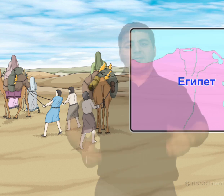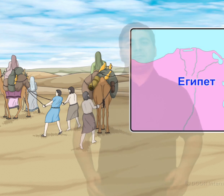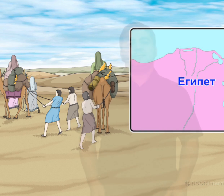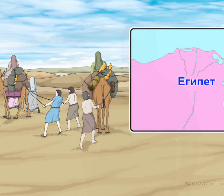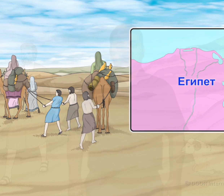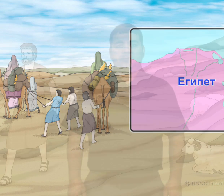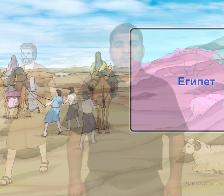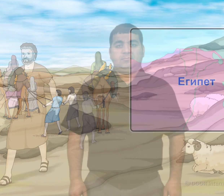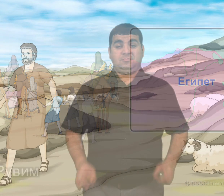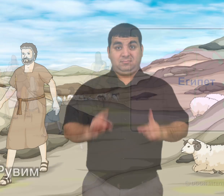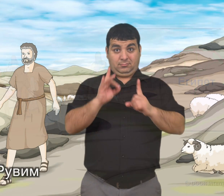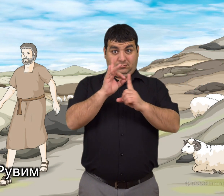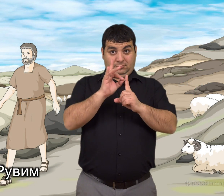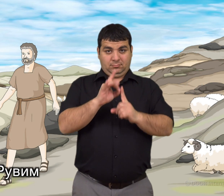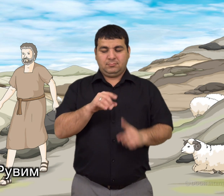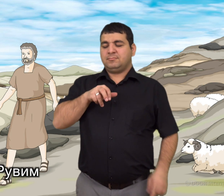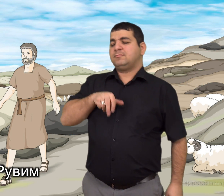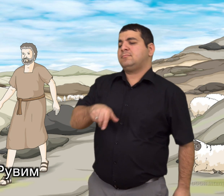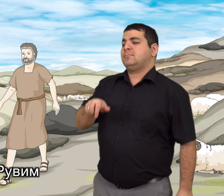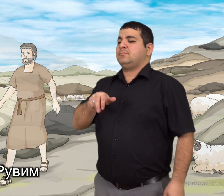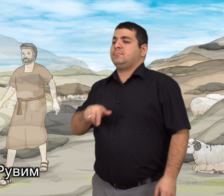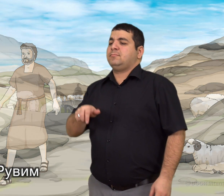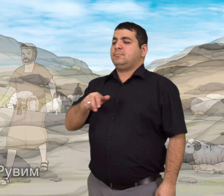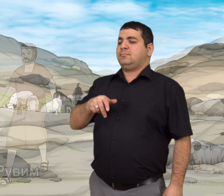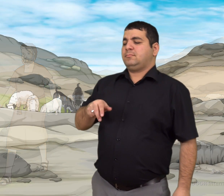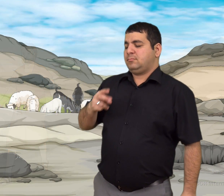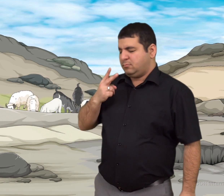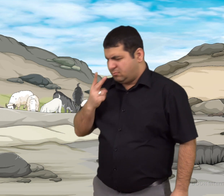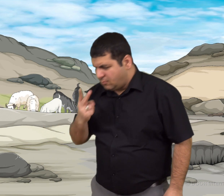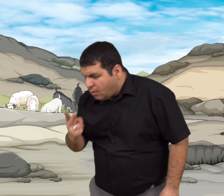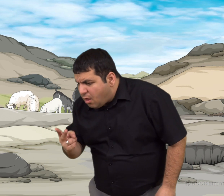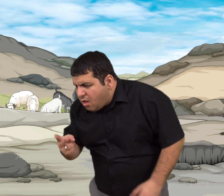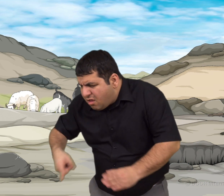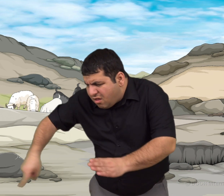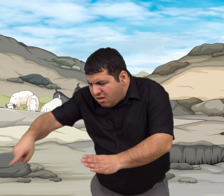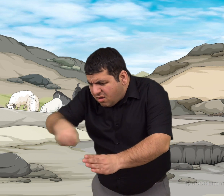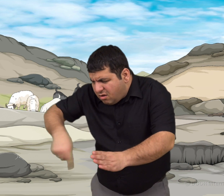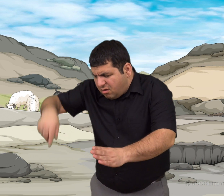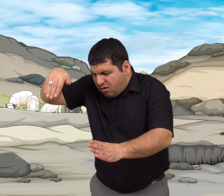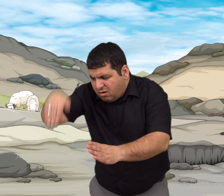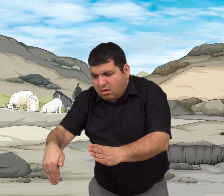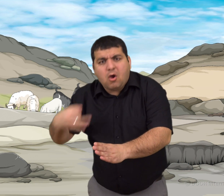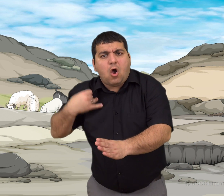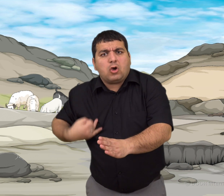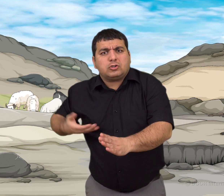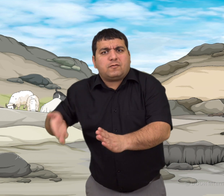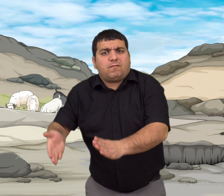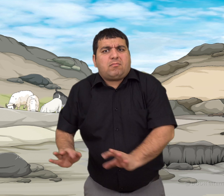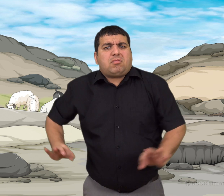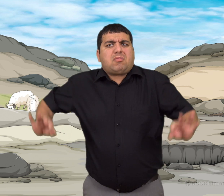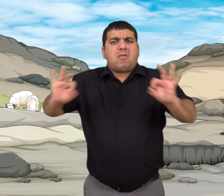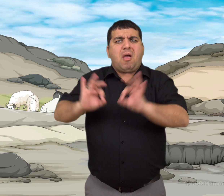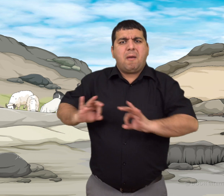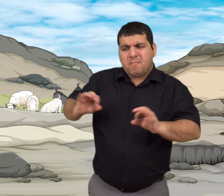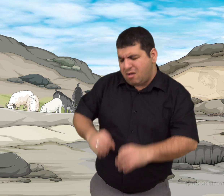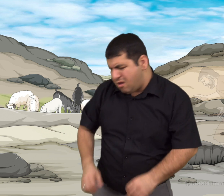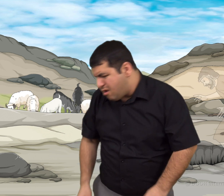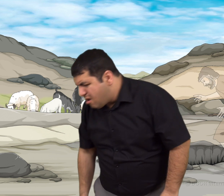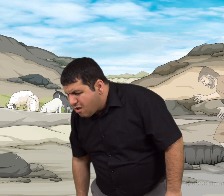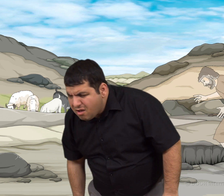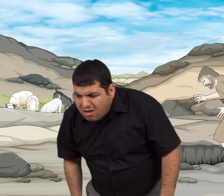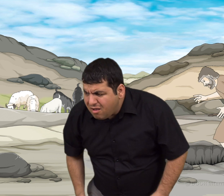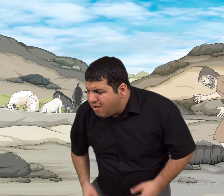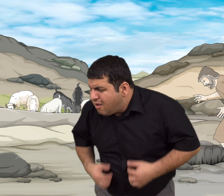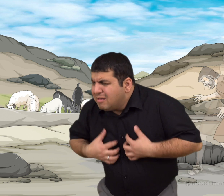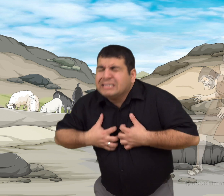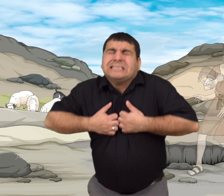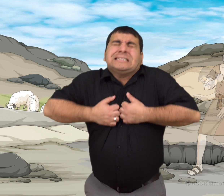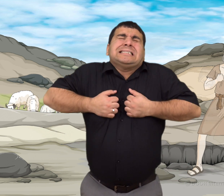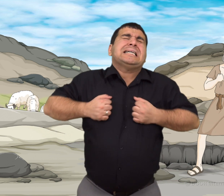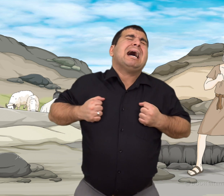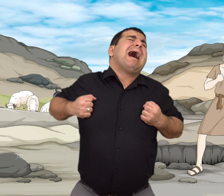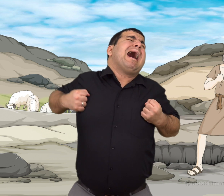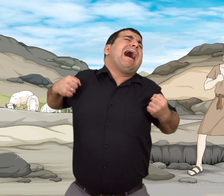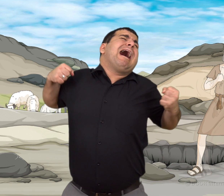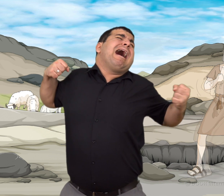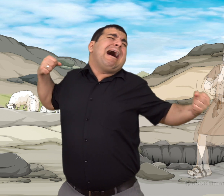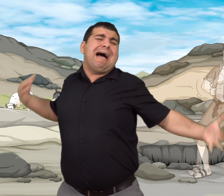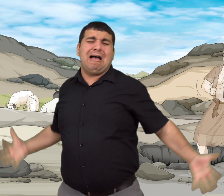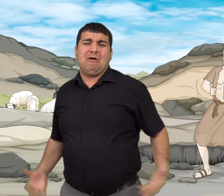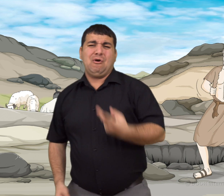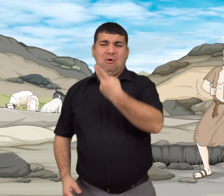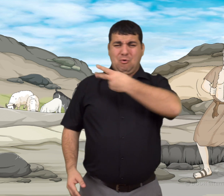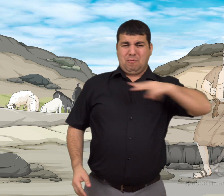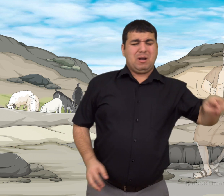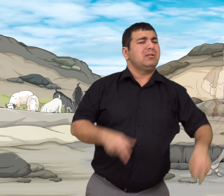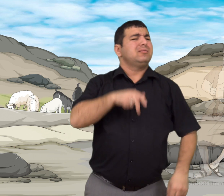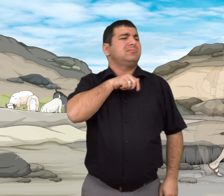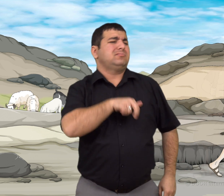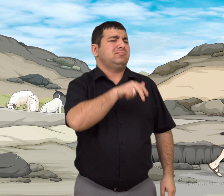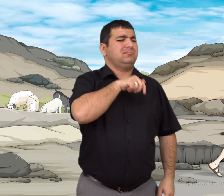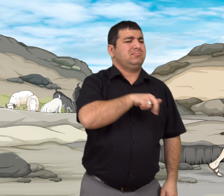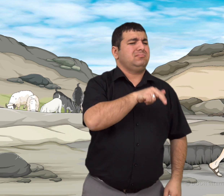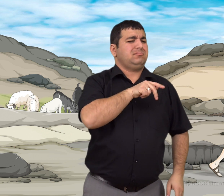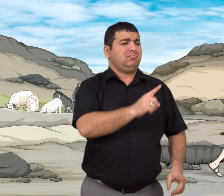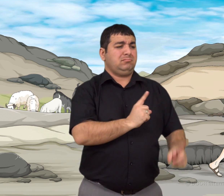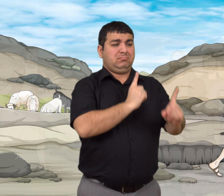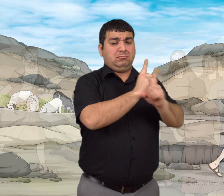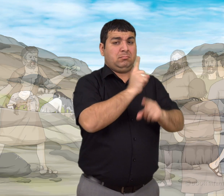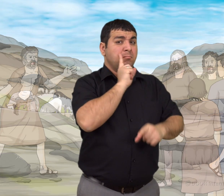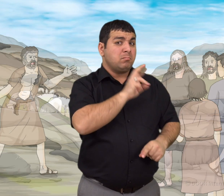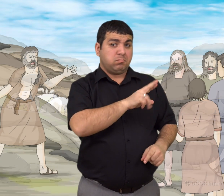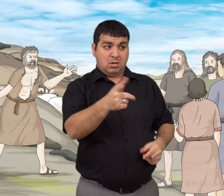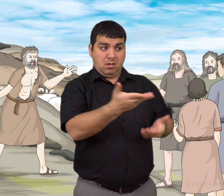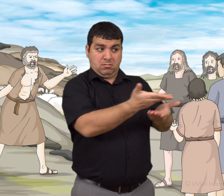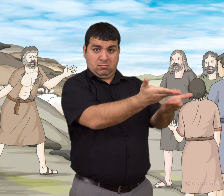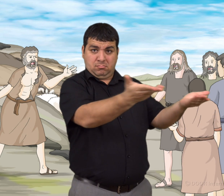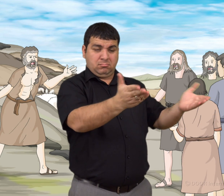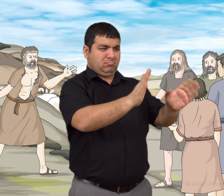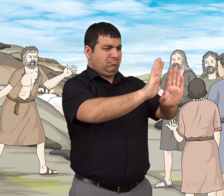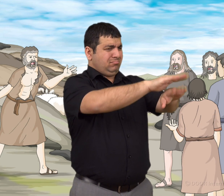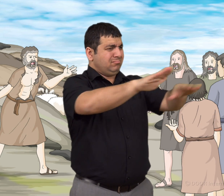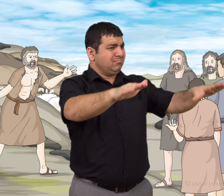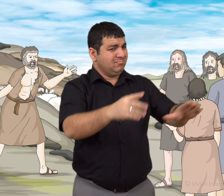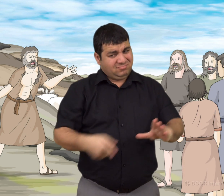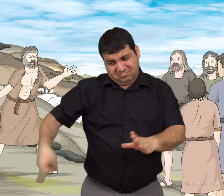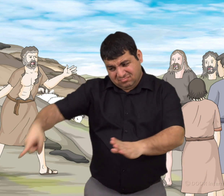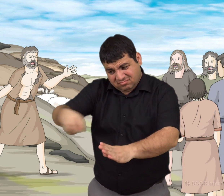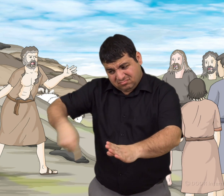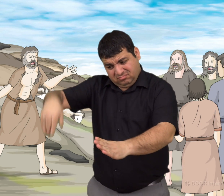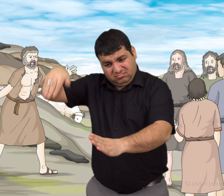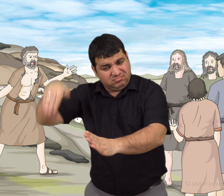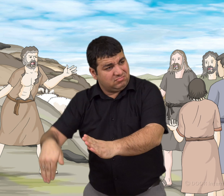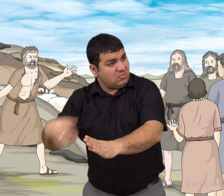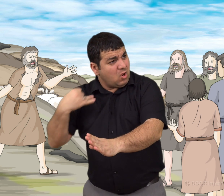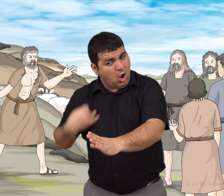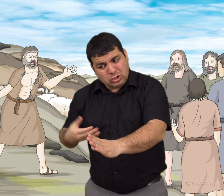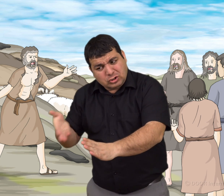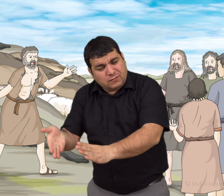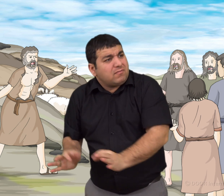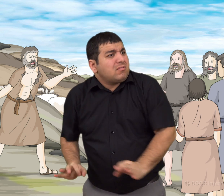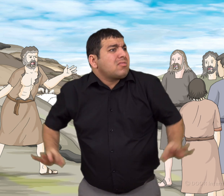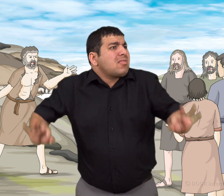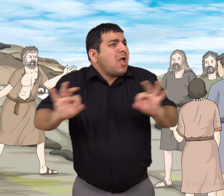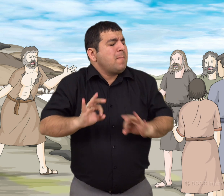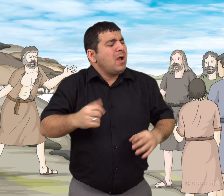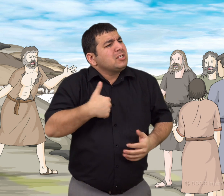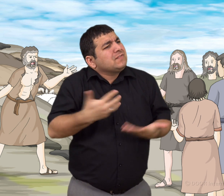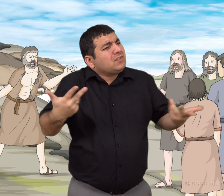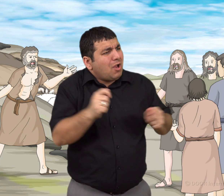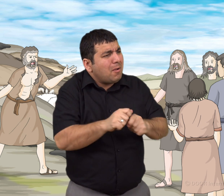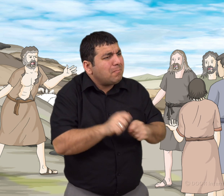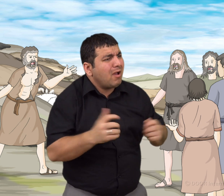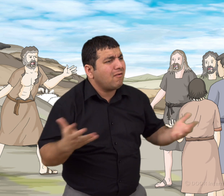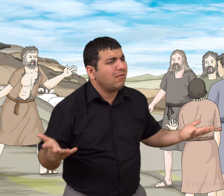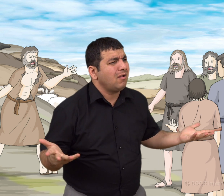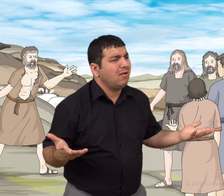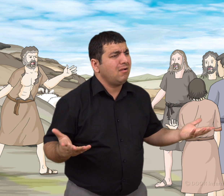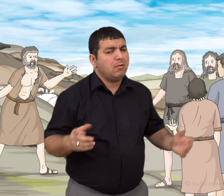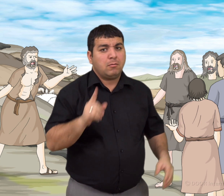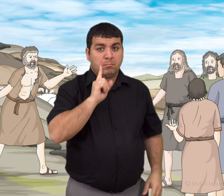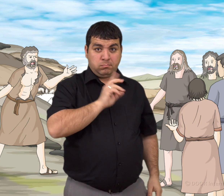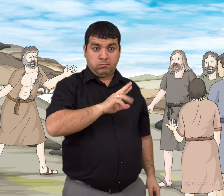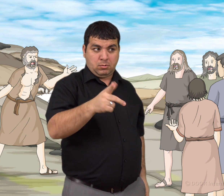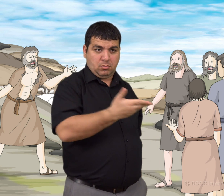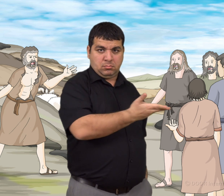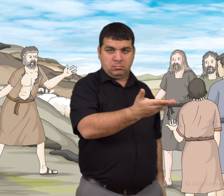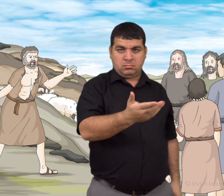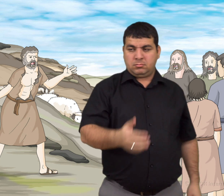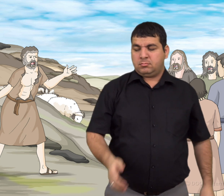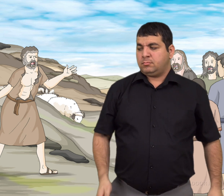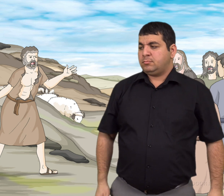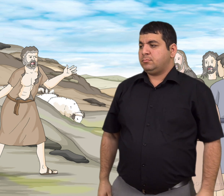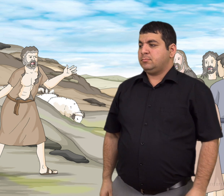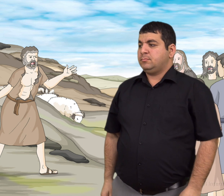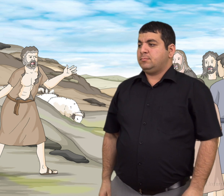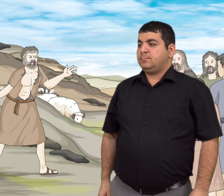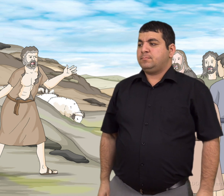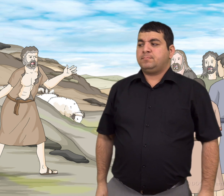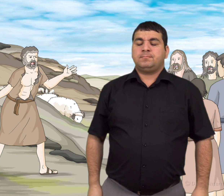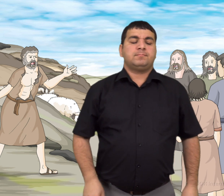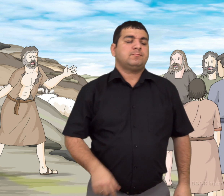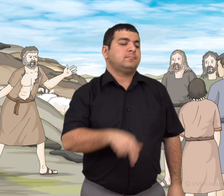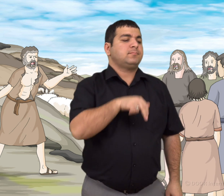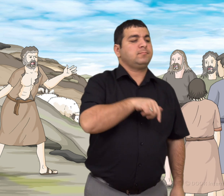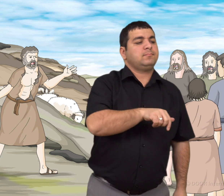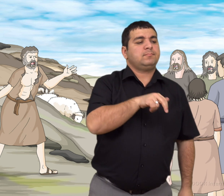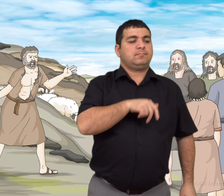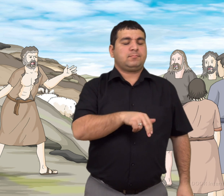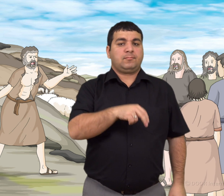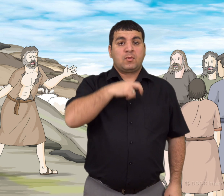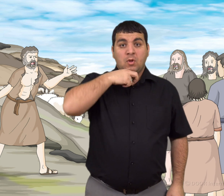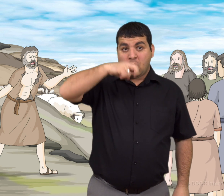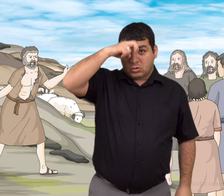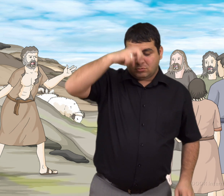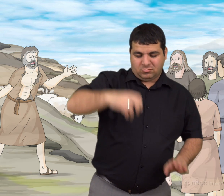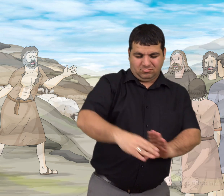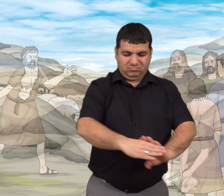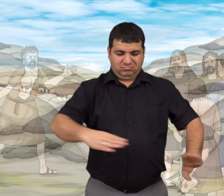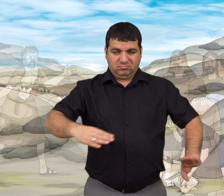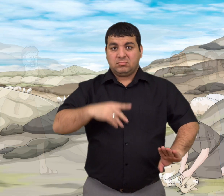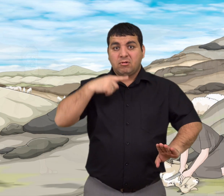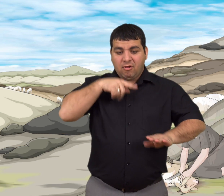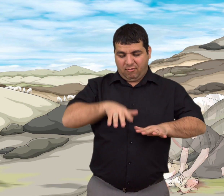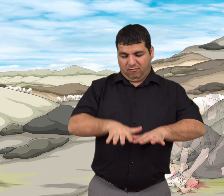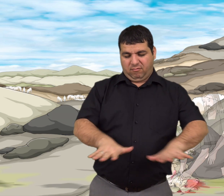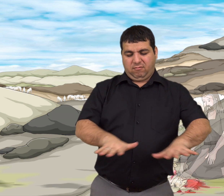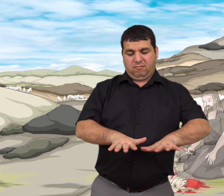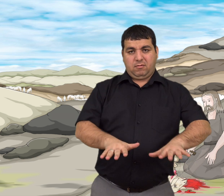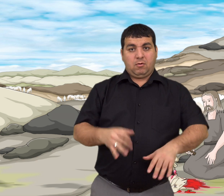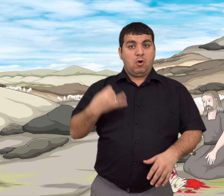When Reuben returned to the pit and saw that Joseph was not there, he tore his clothes, returned to his brothers, and said, “The boy is gone! What am I going to do?”